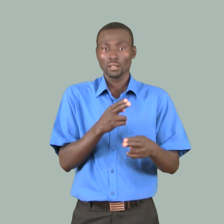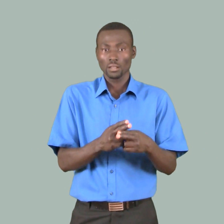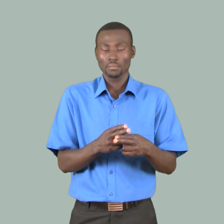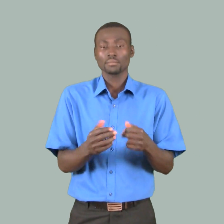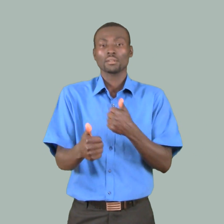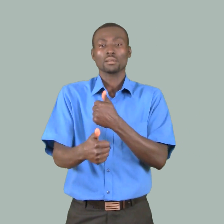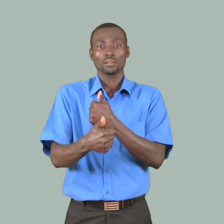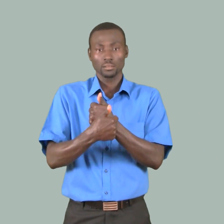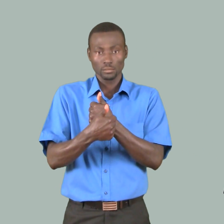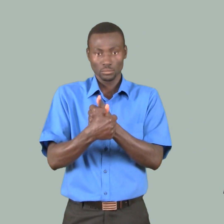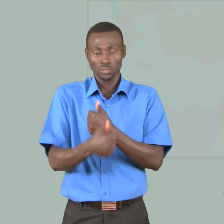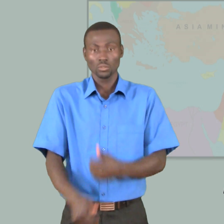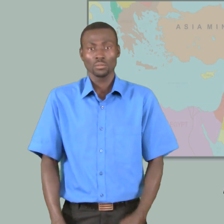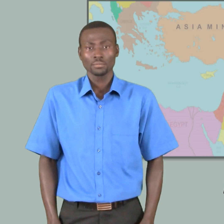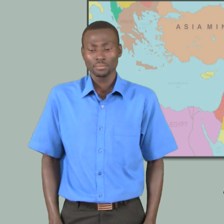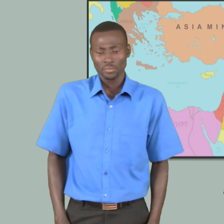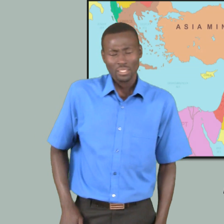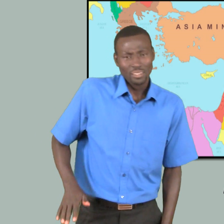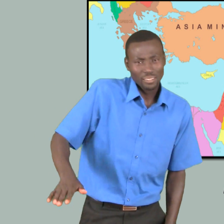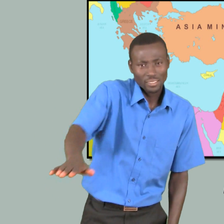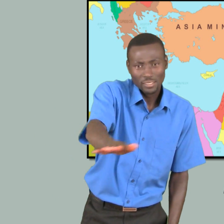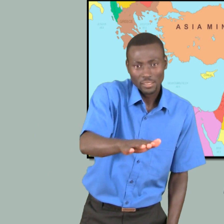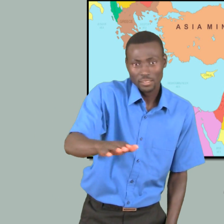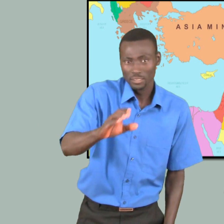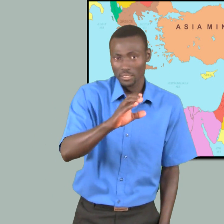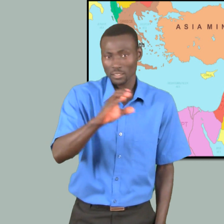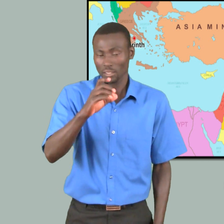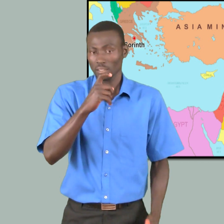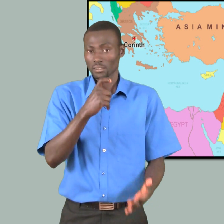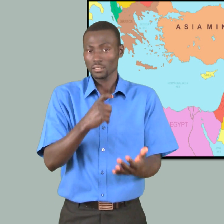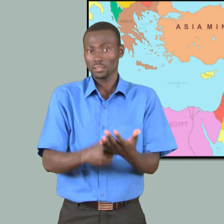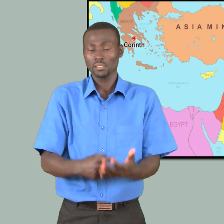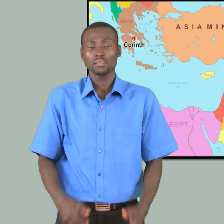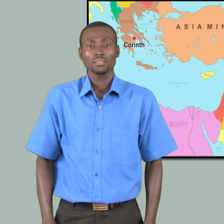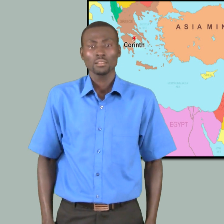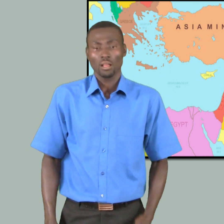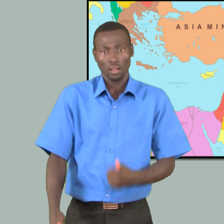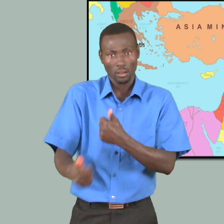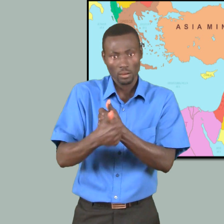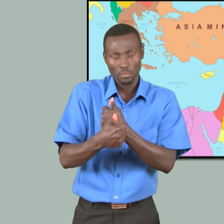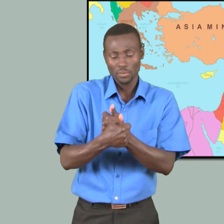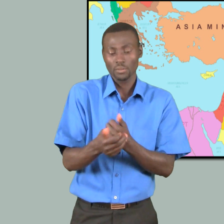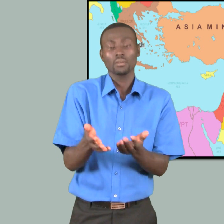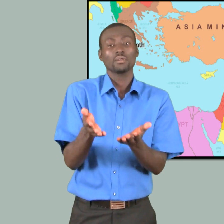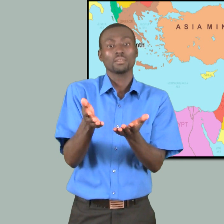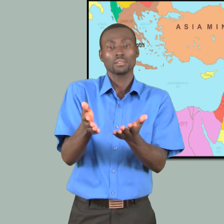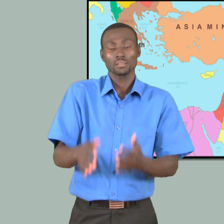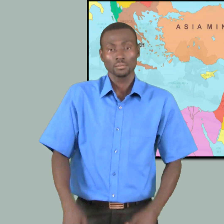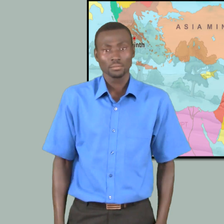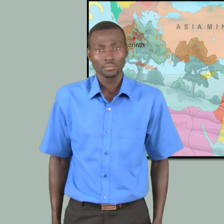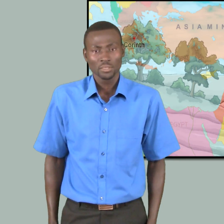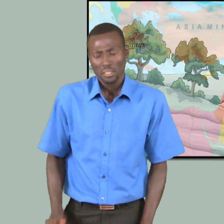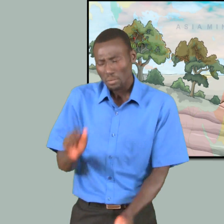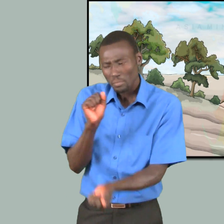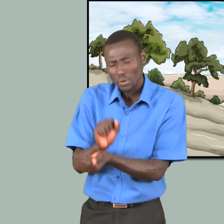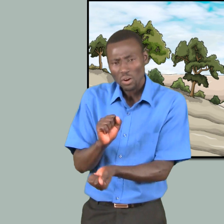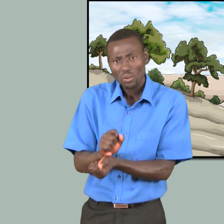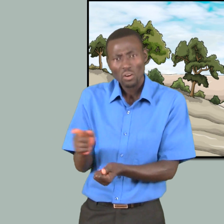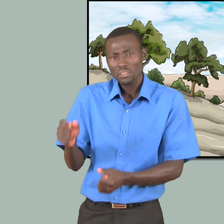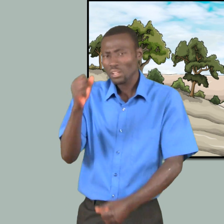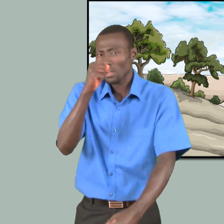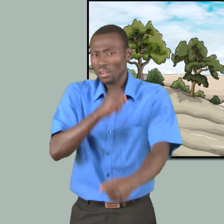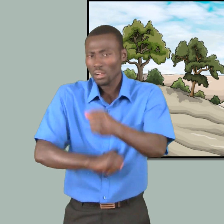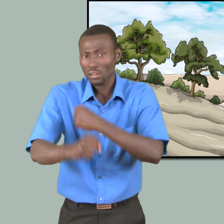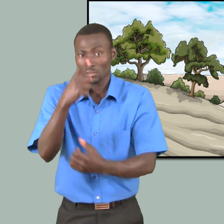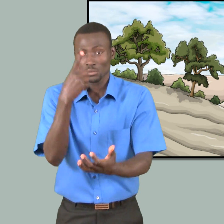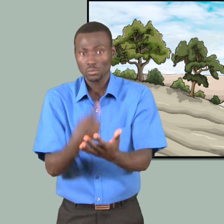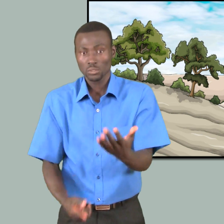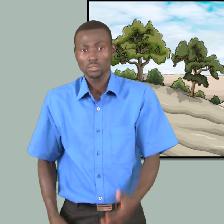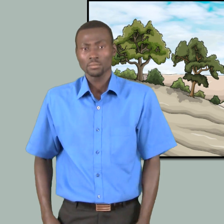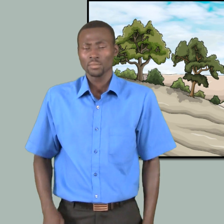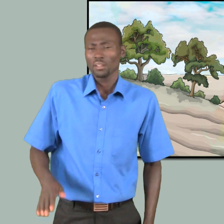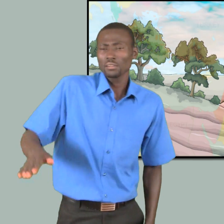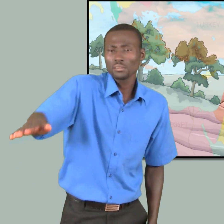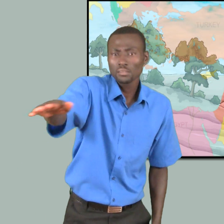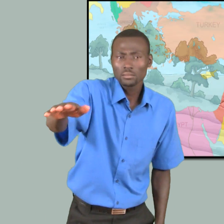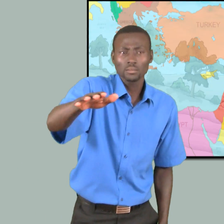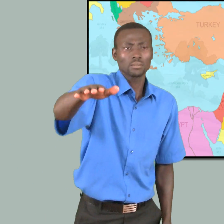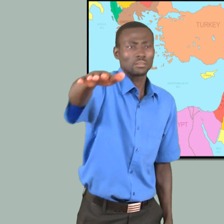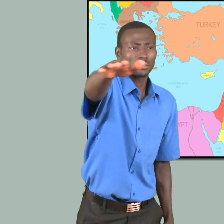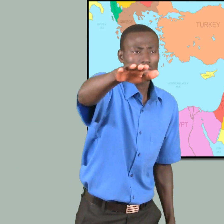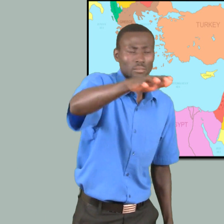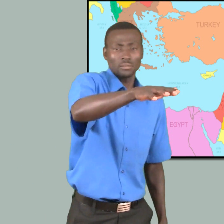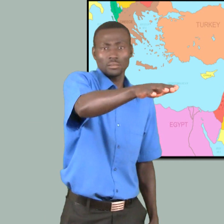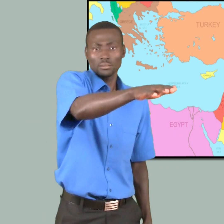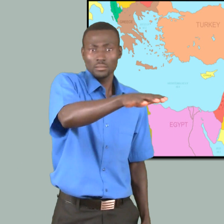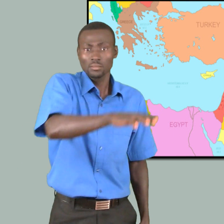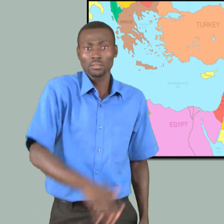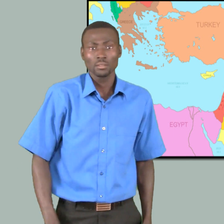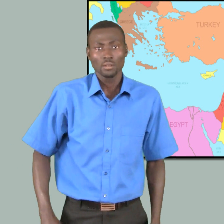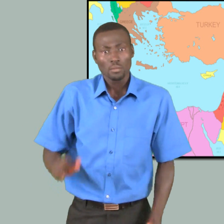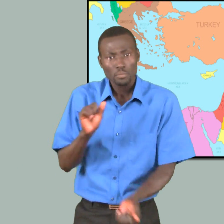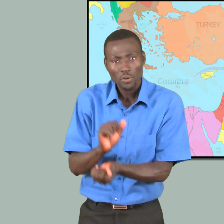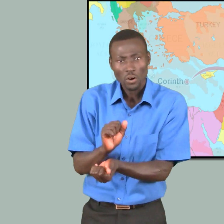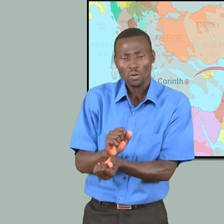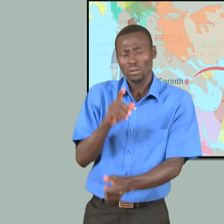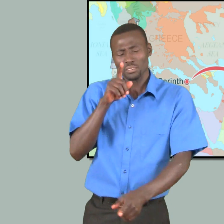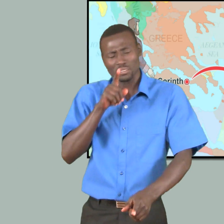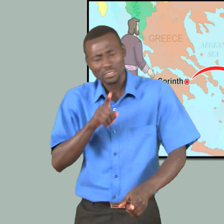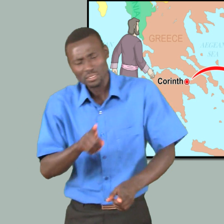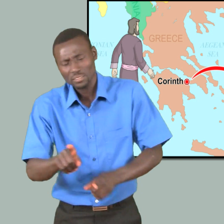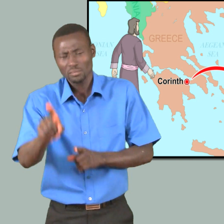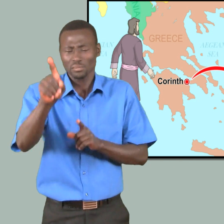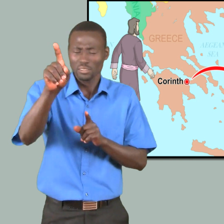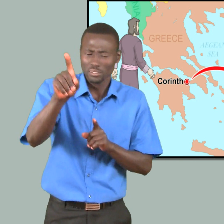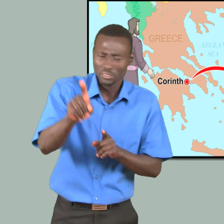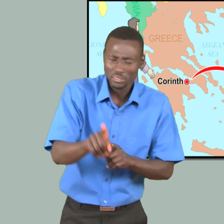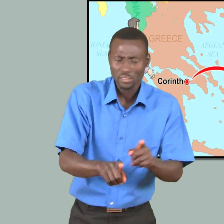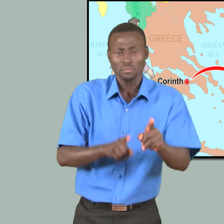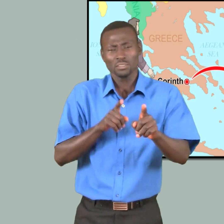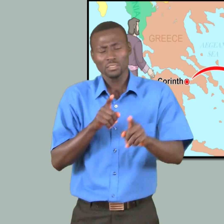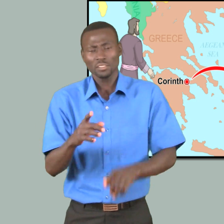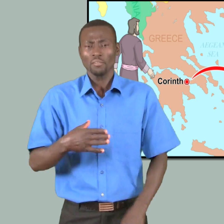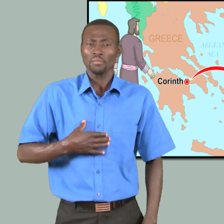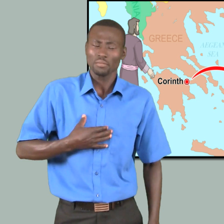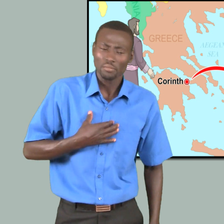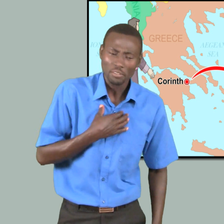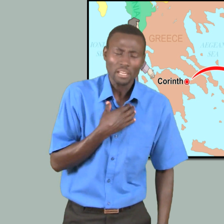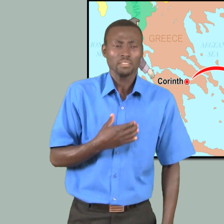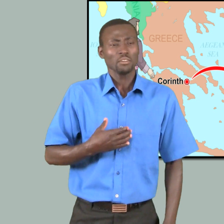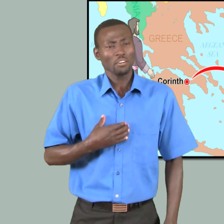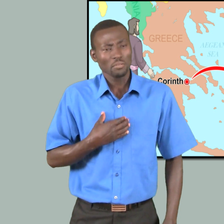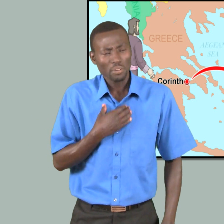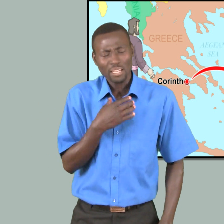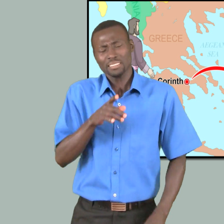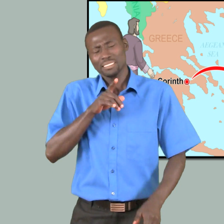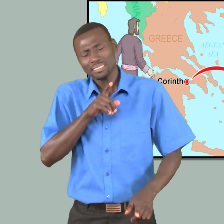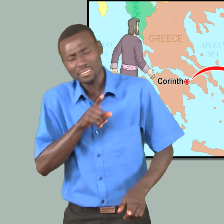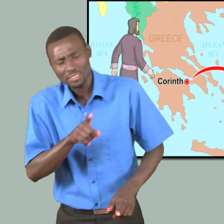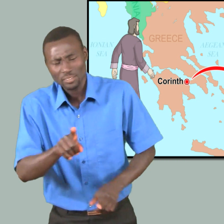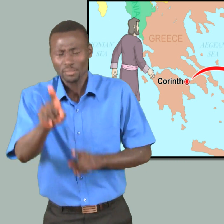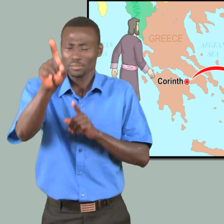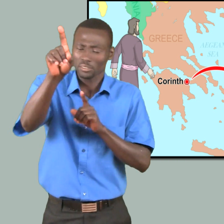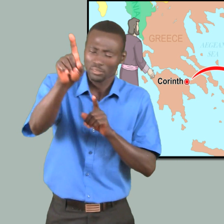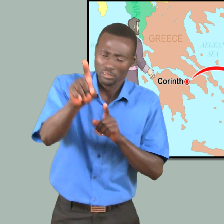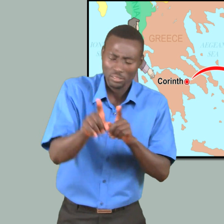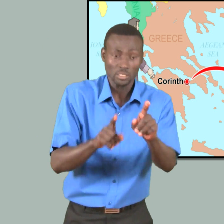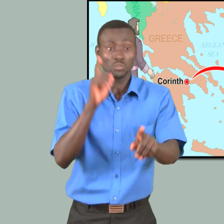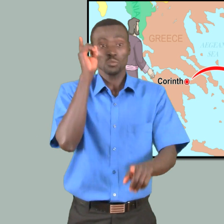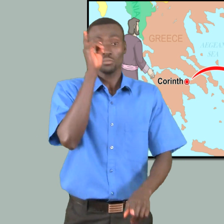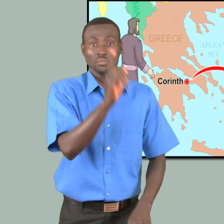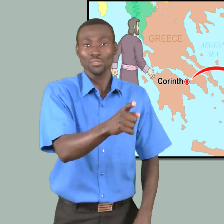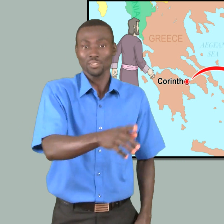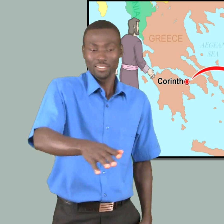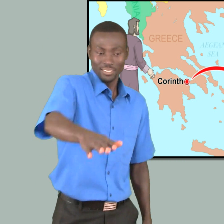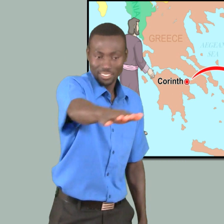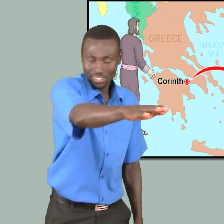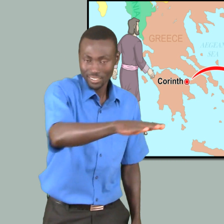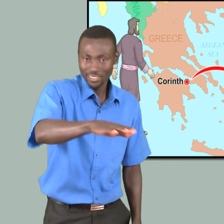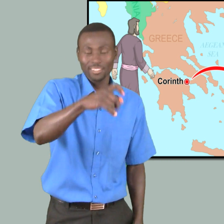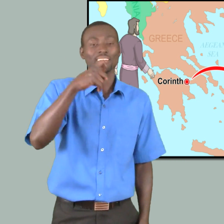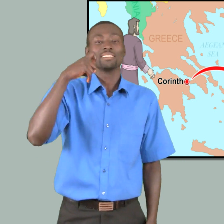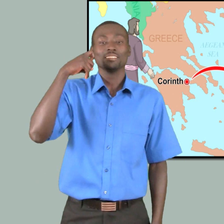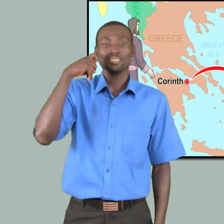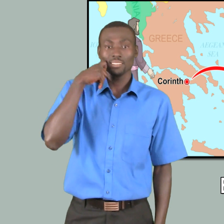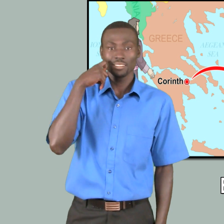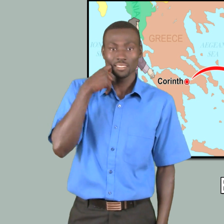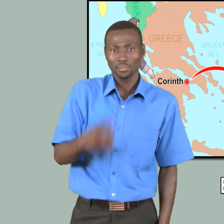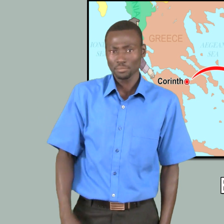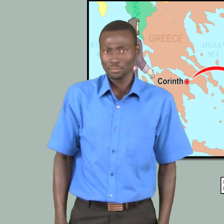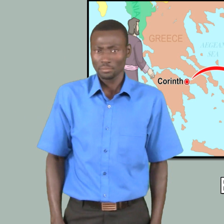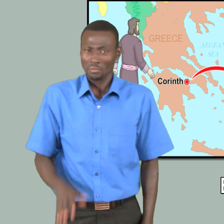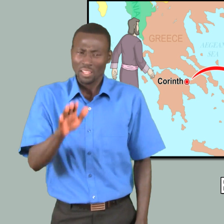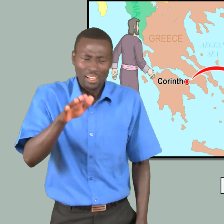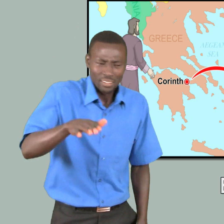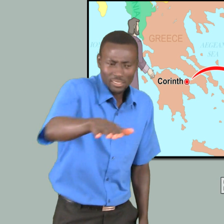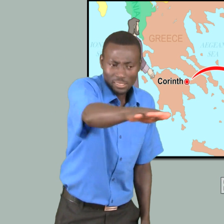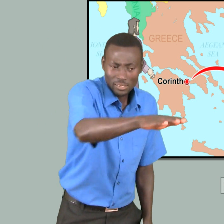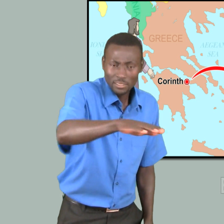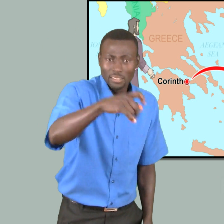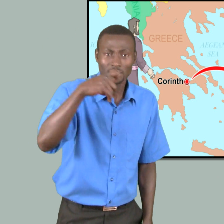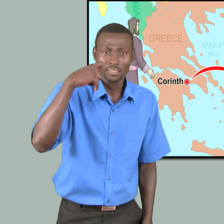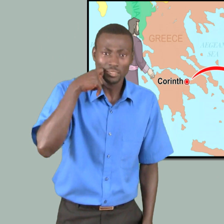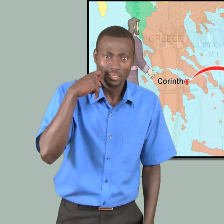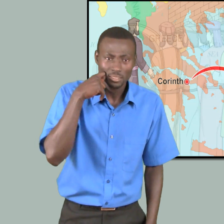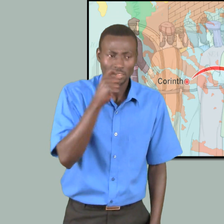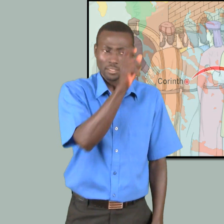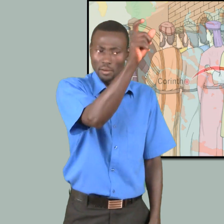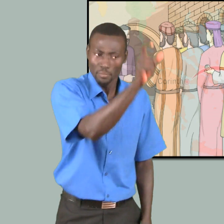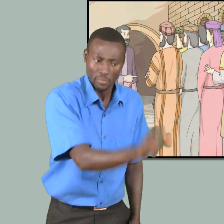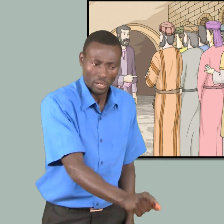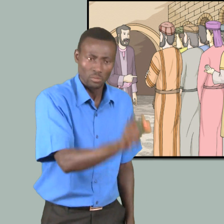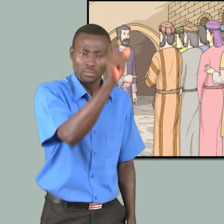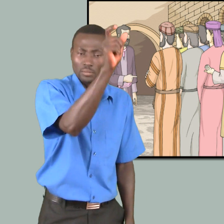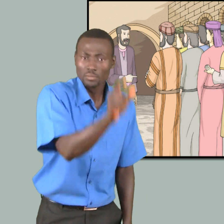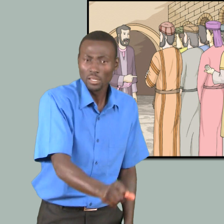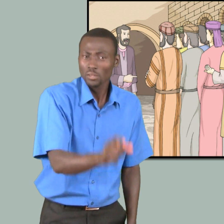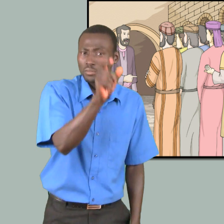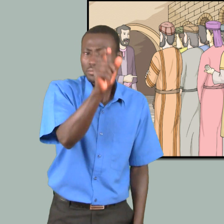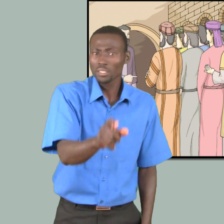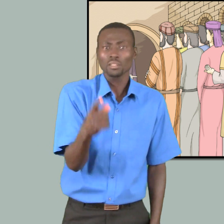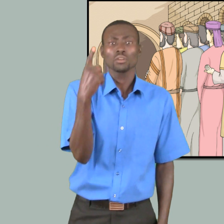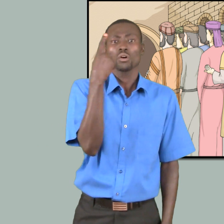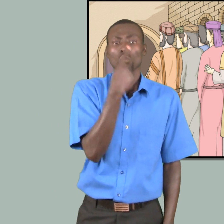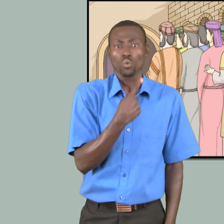While Apollos was at Corinth, Paul passed through the interior and came to Ephesus.